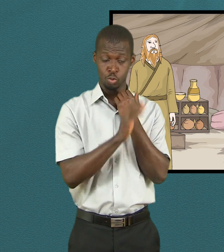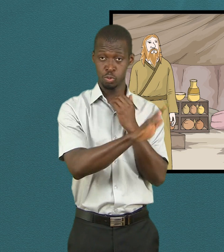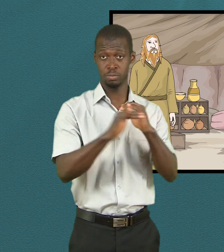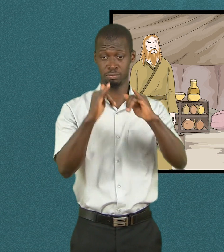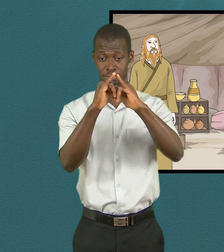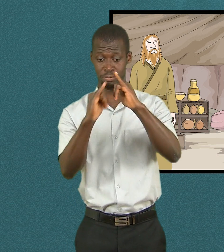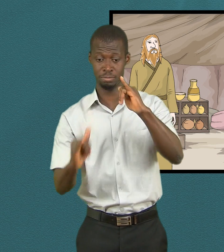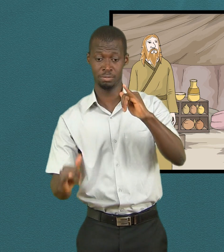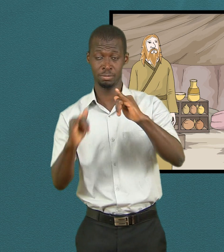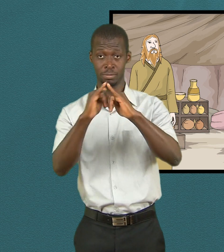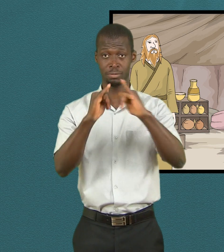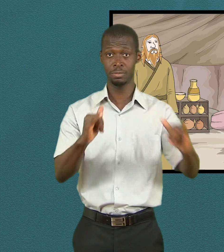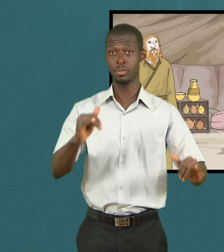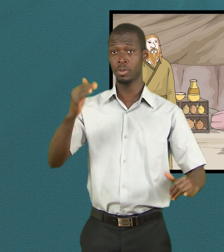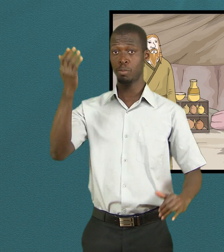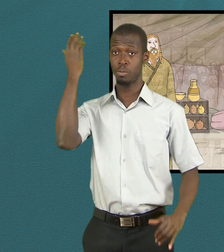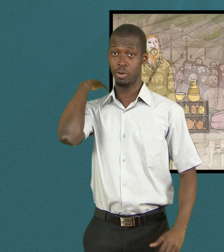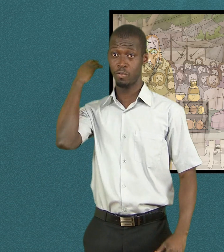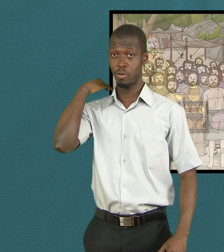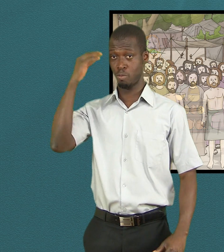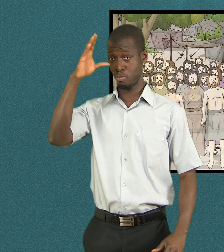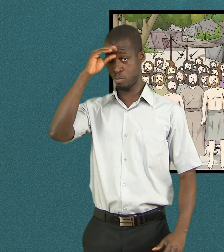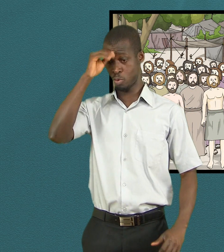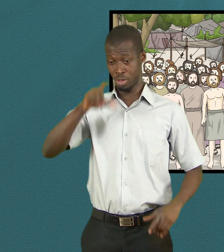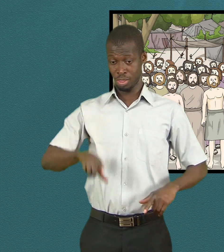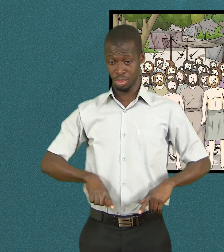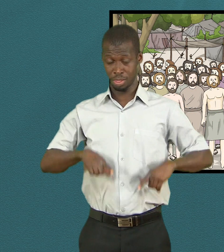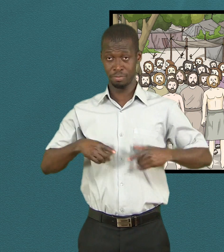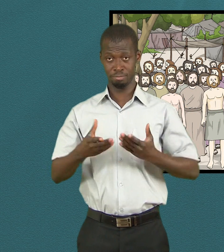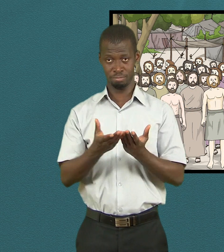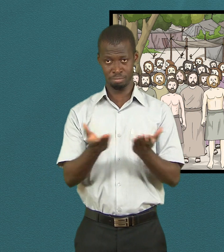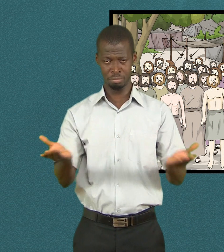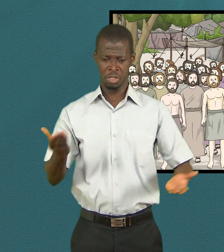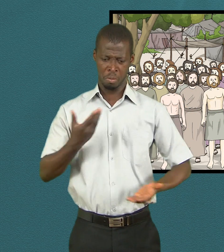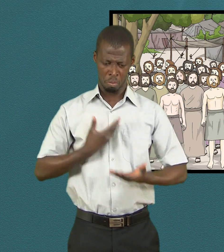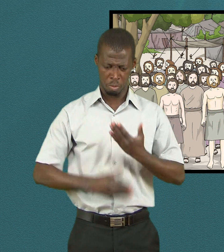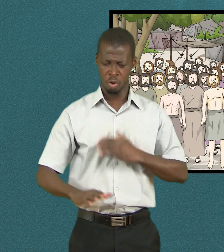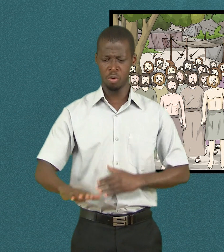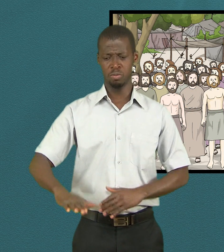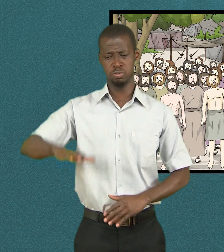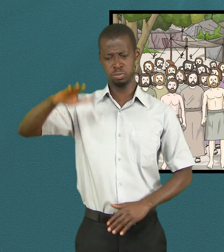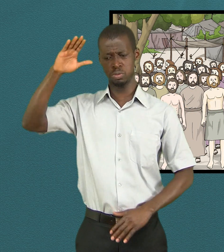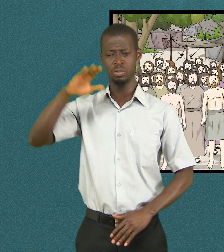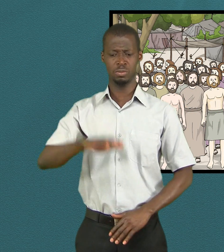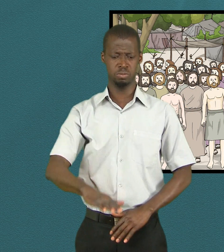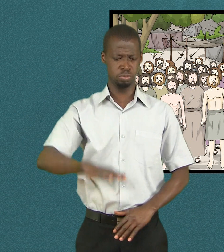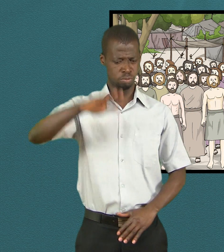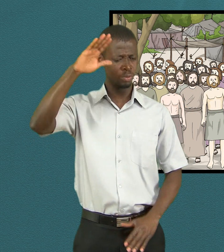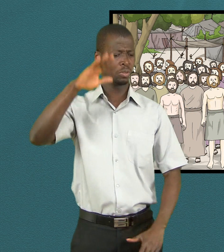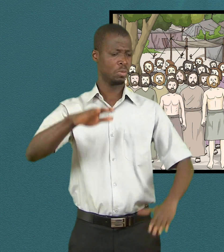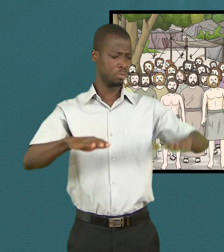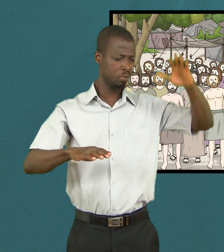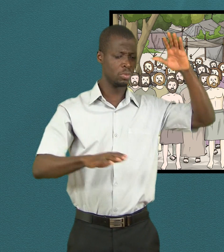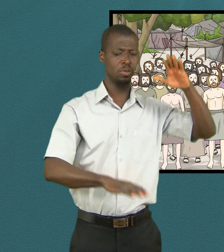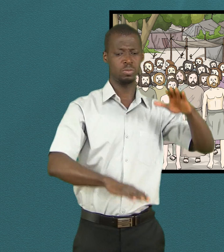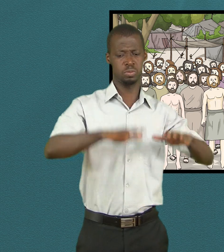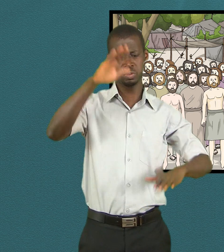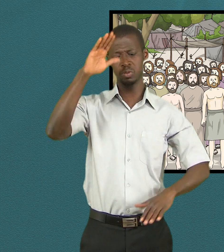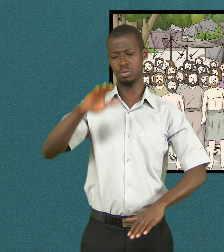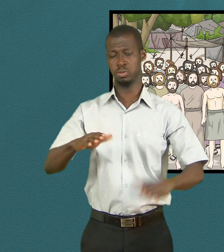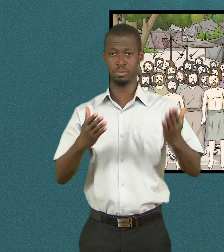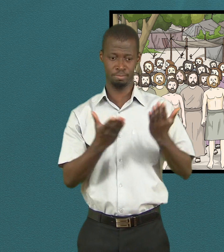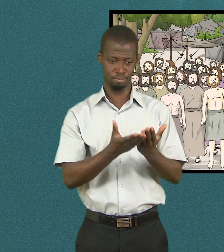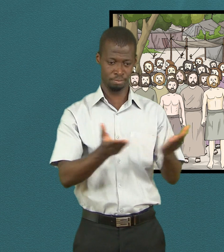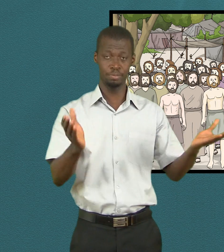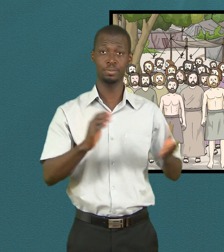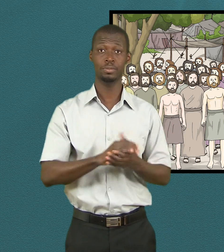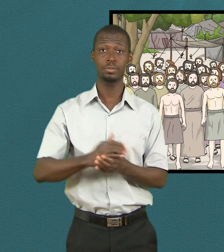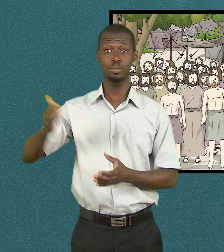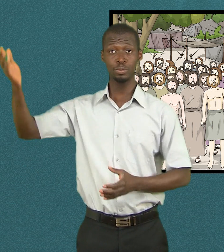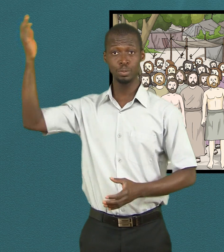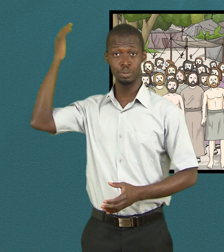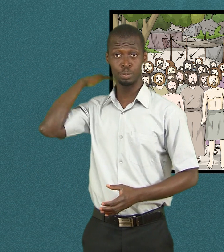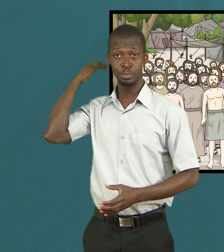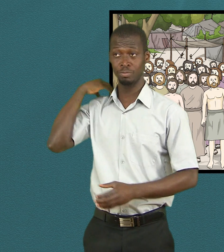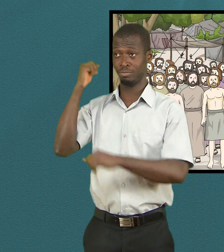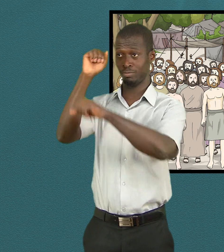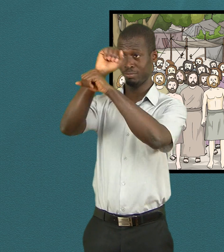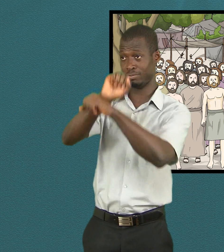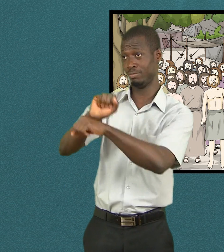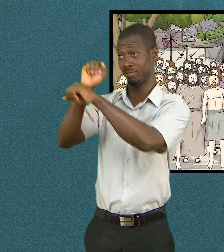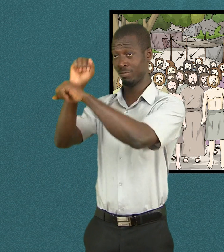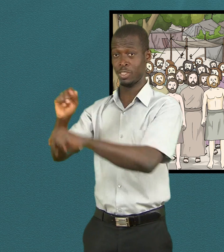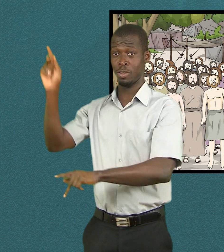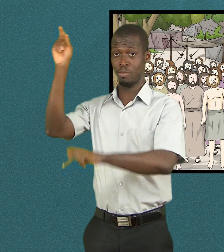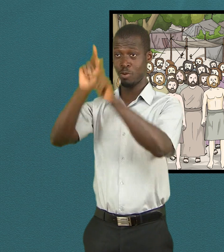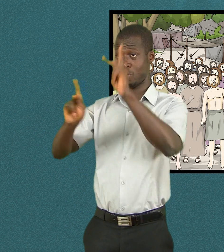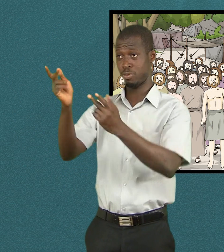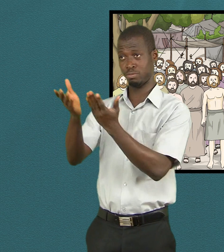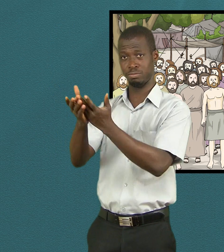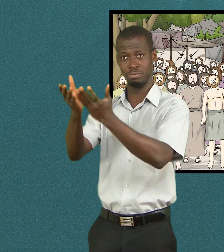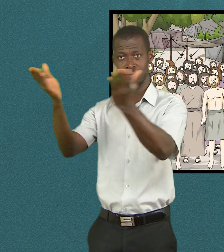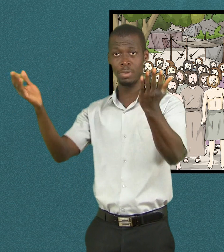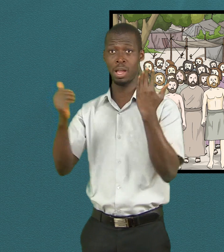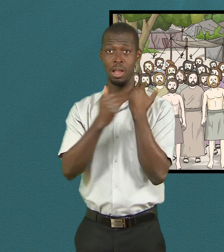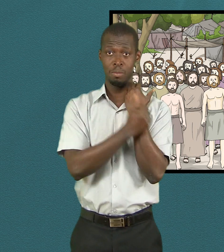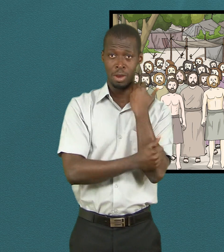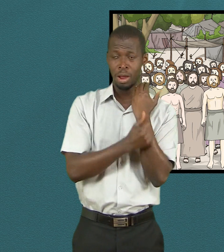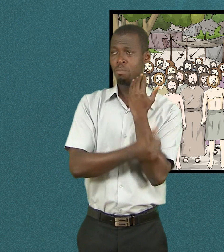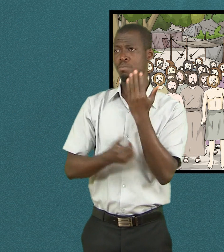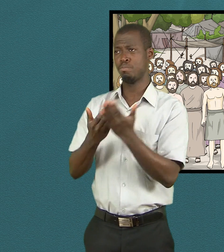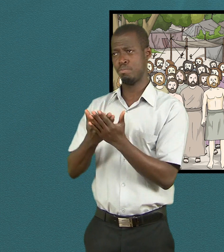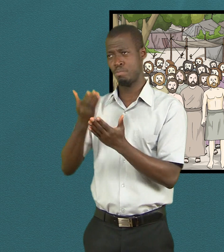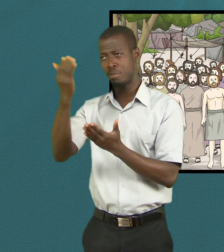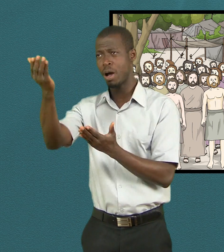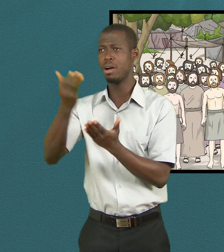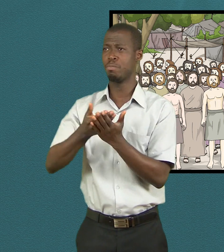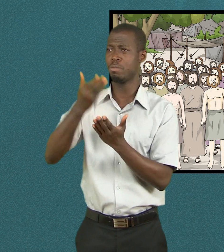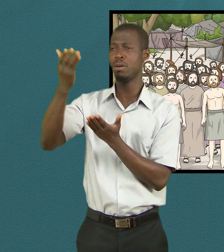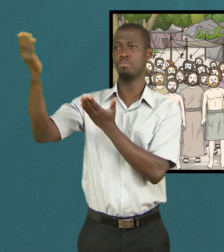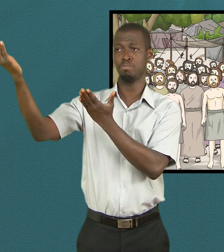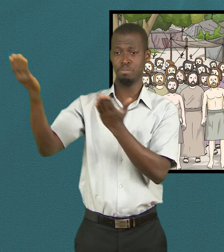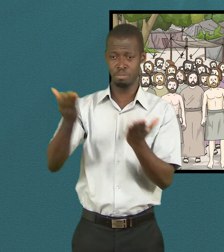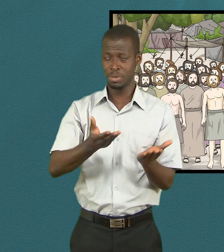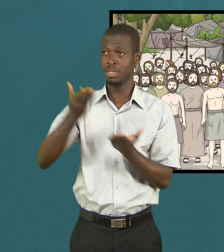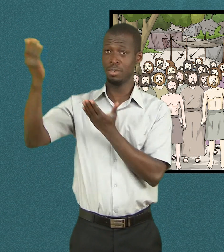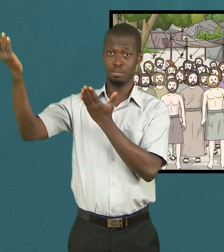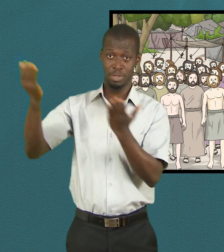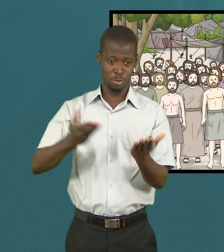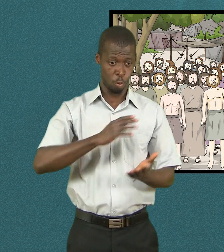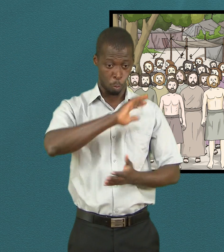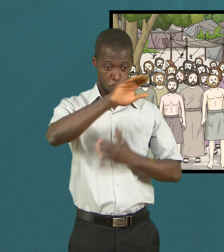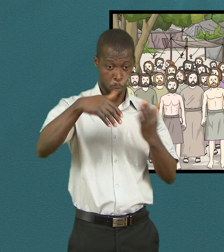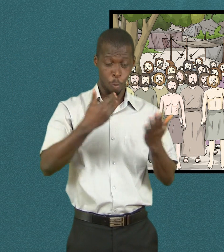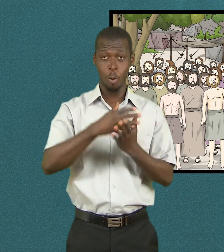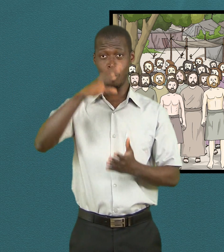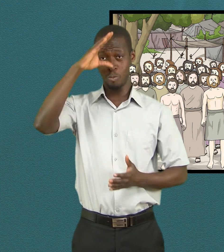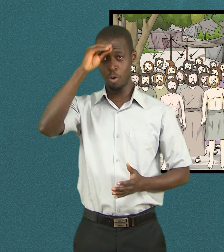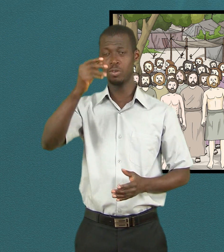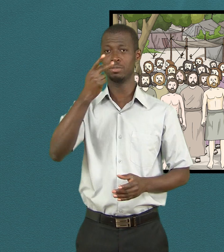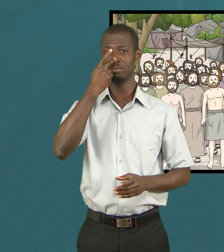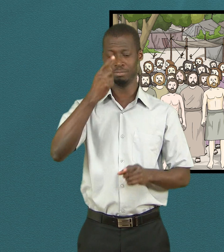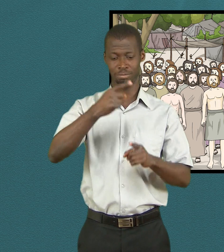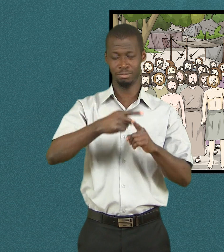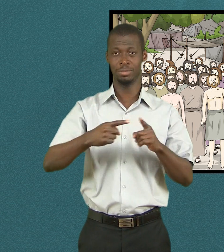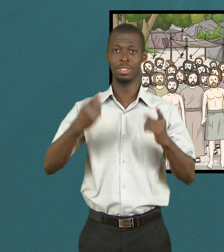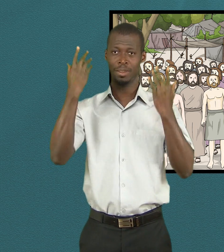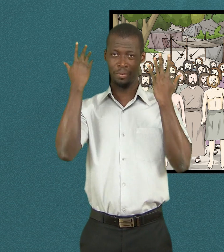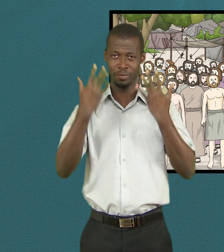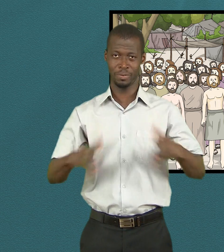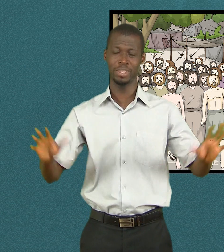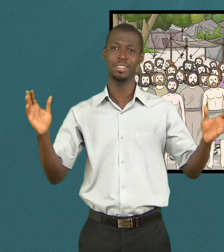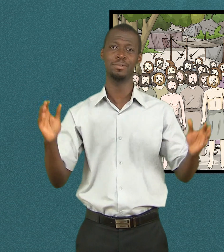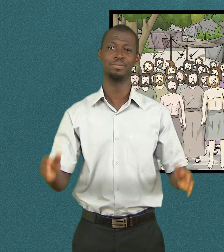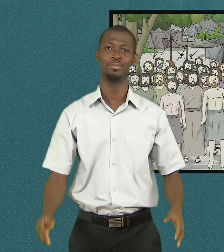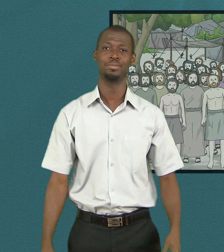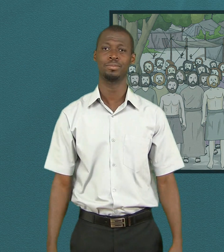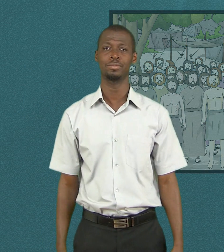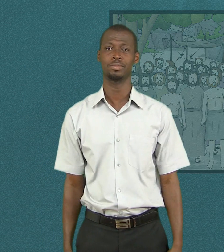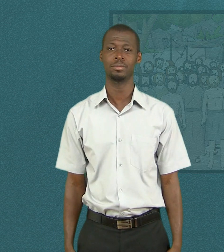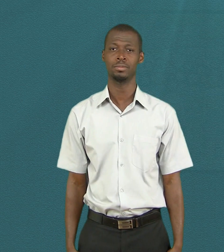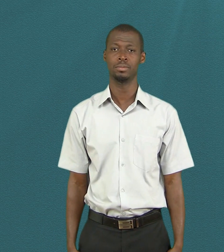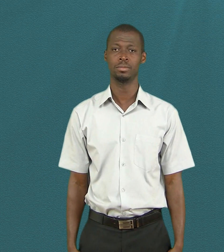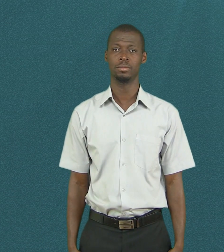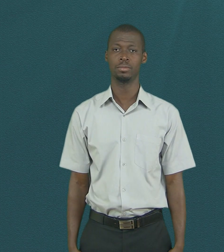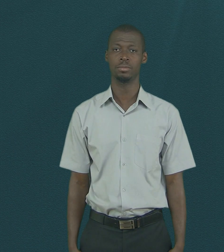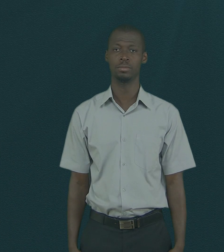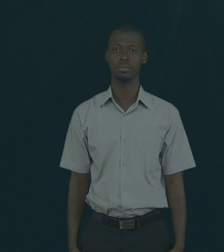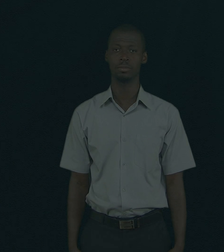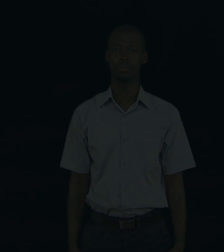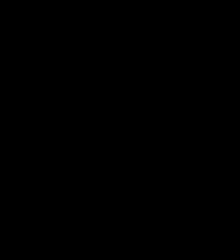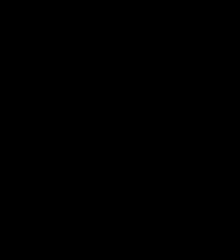And all the men of Abraham’s household—both servants born in his household and those purchased from foreigners—were circumcised with him.